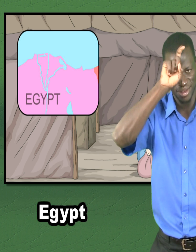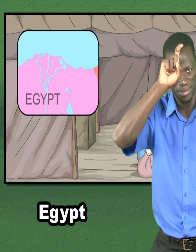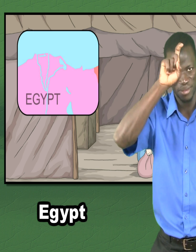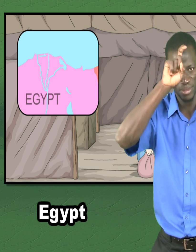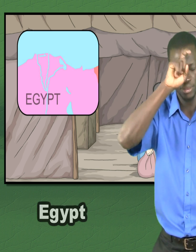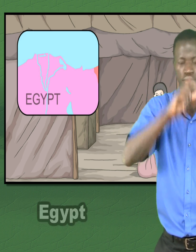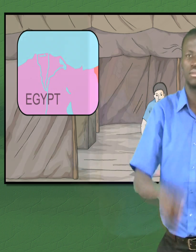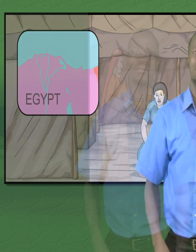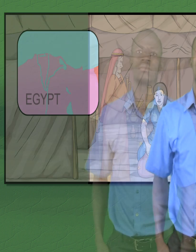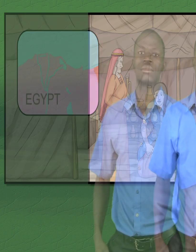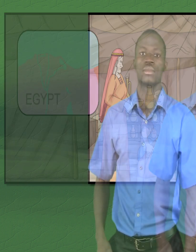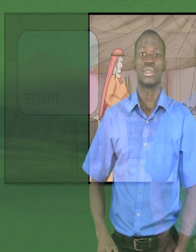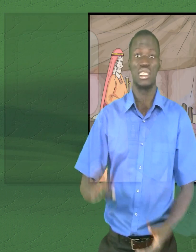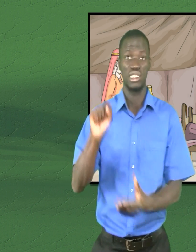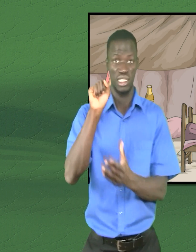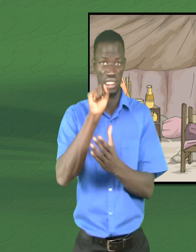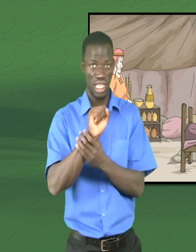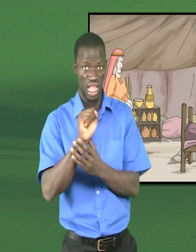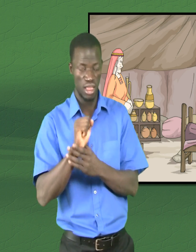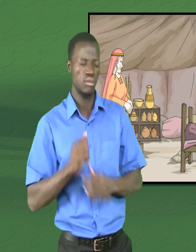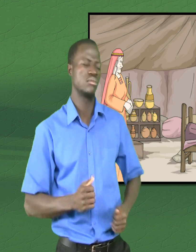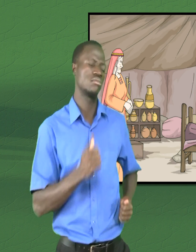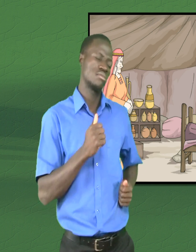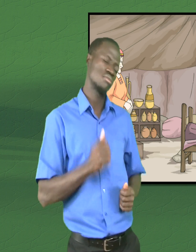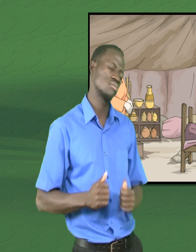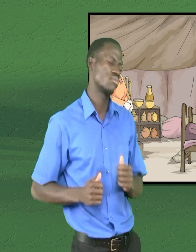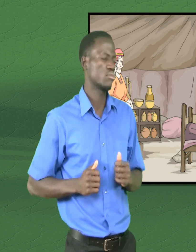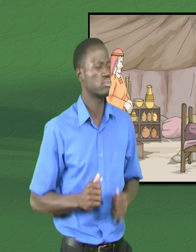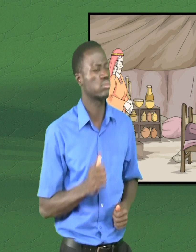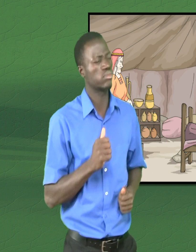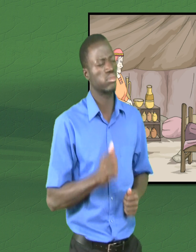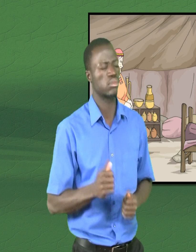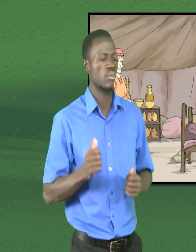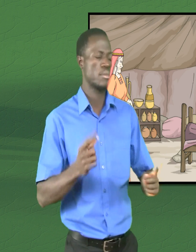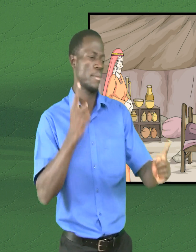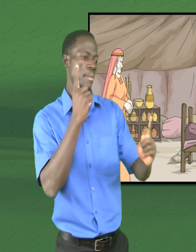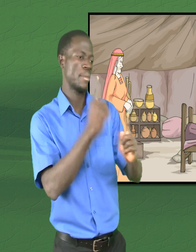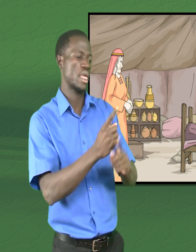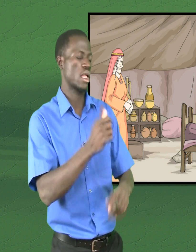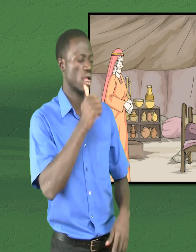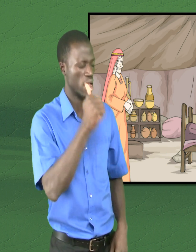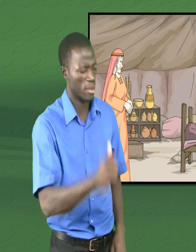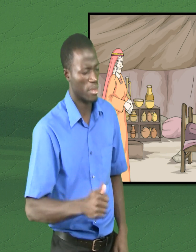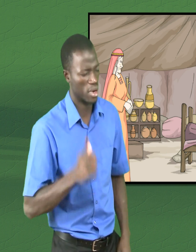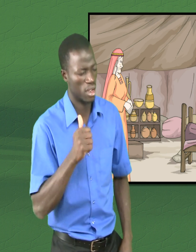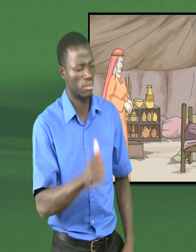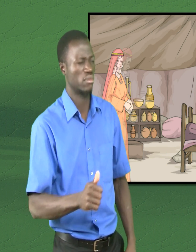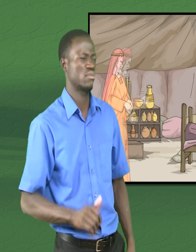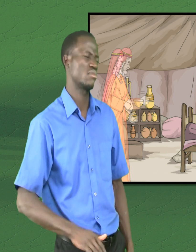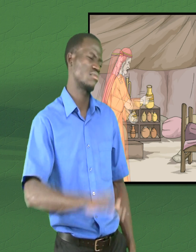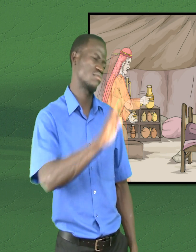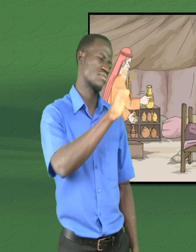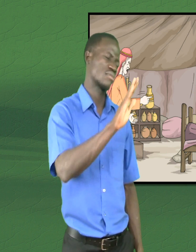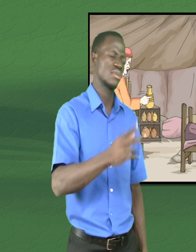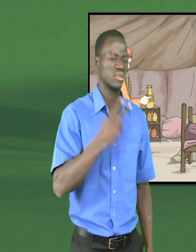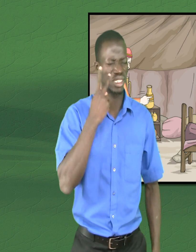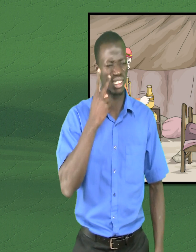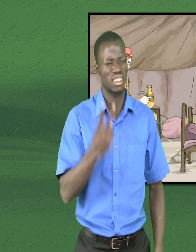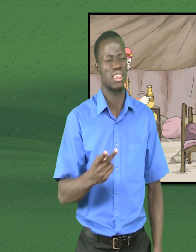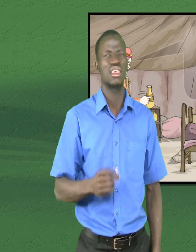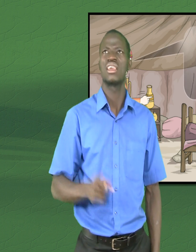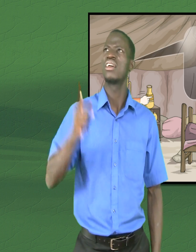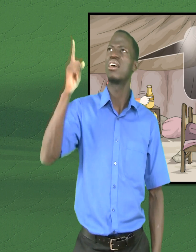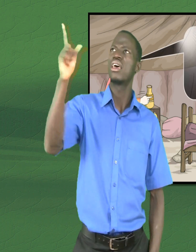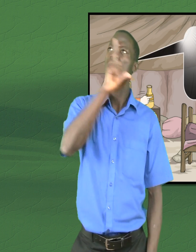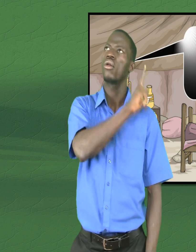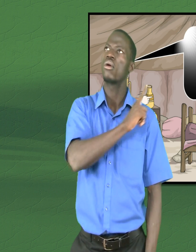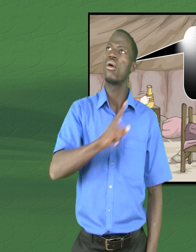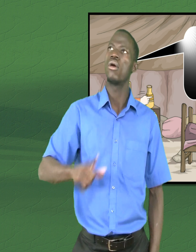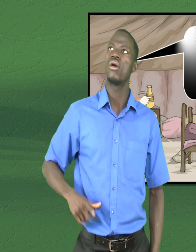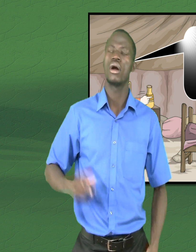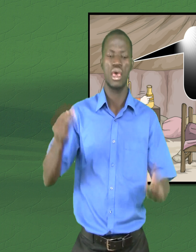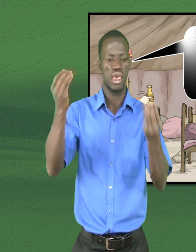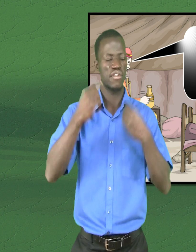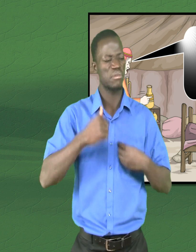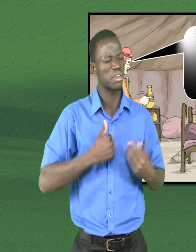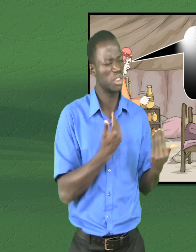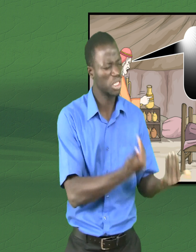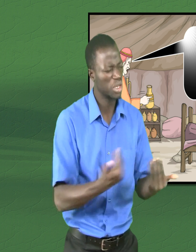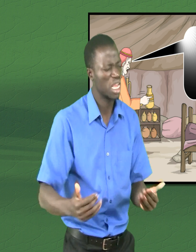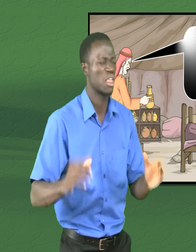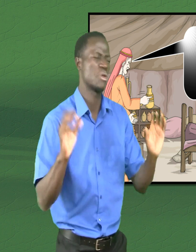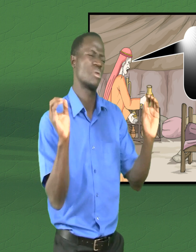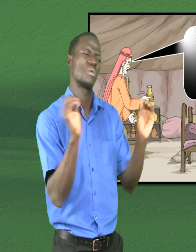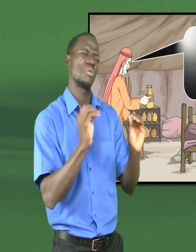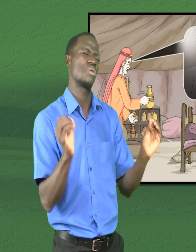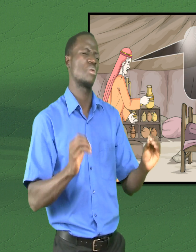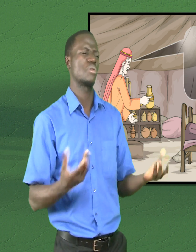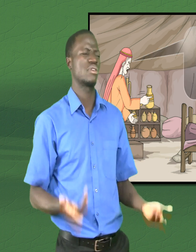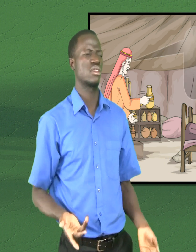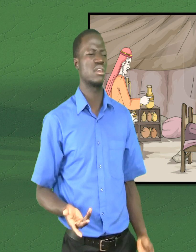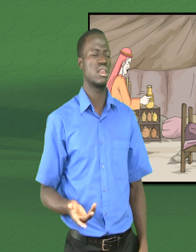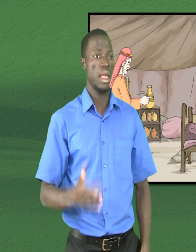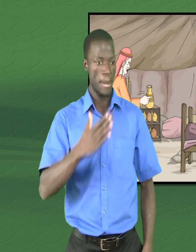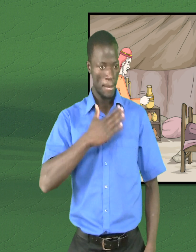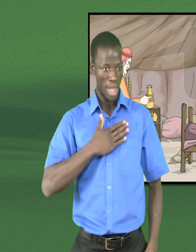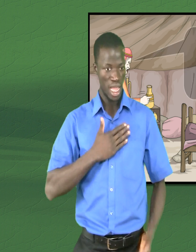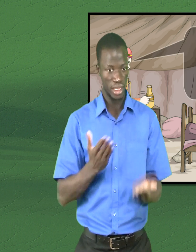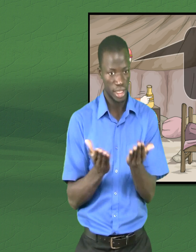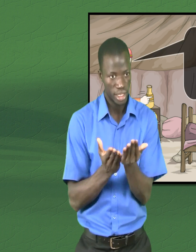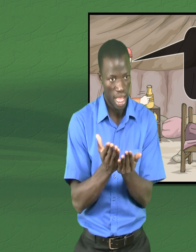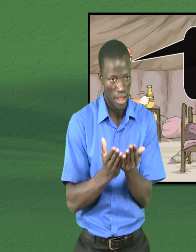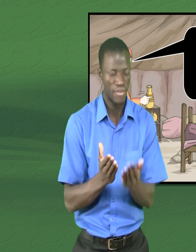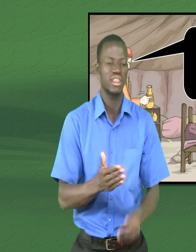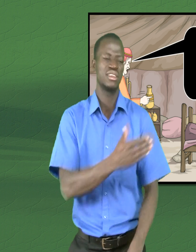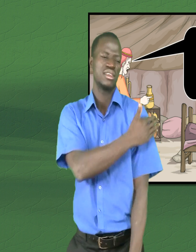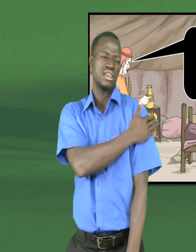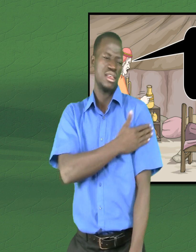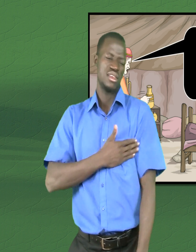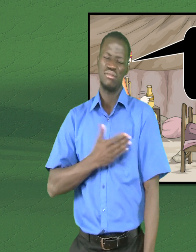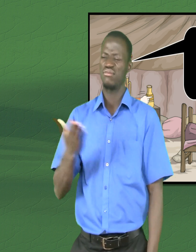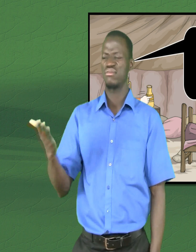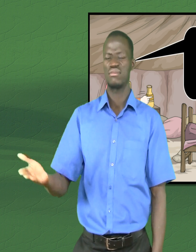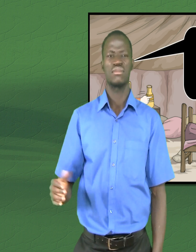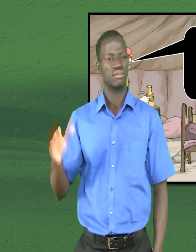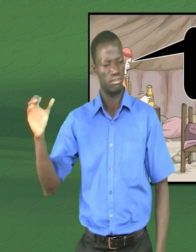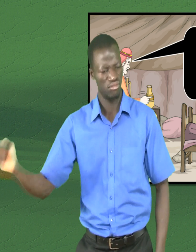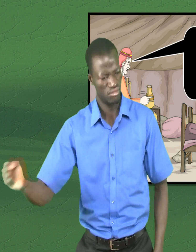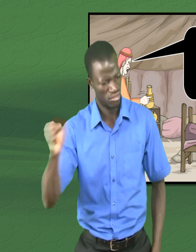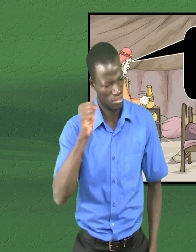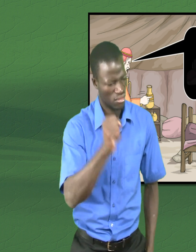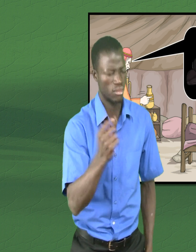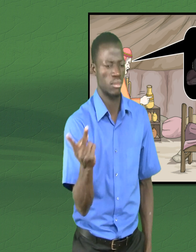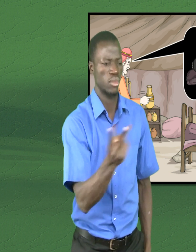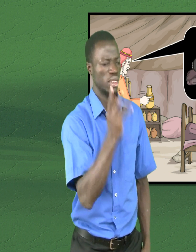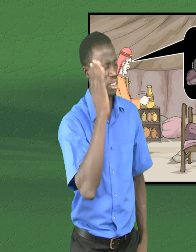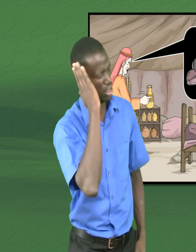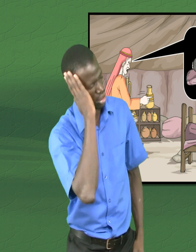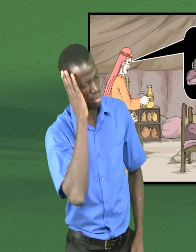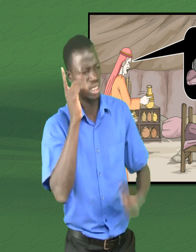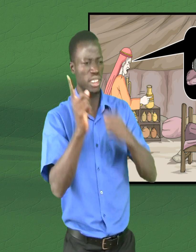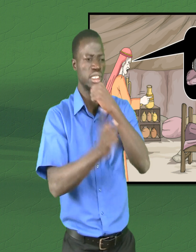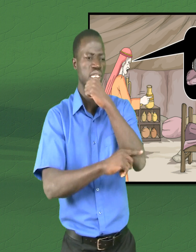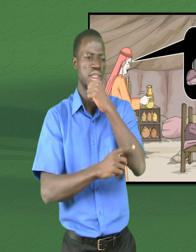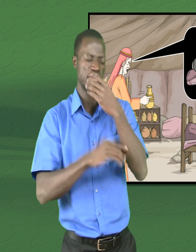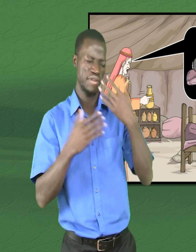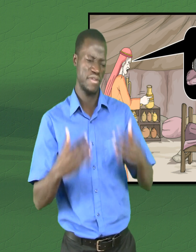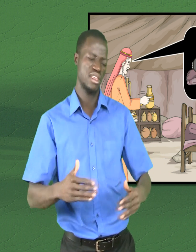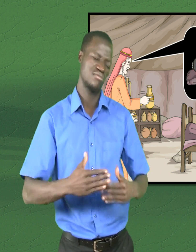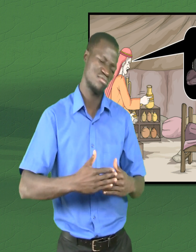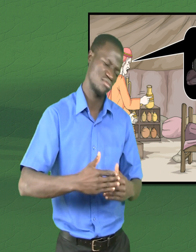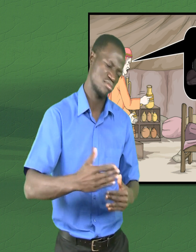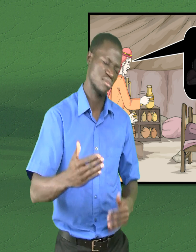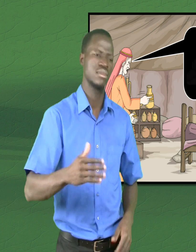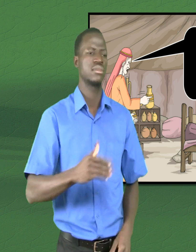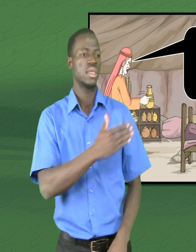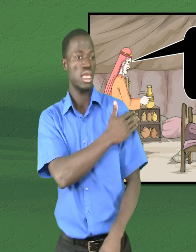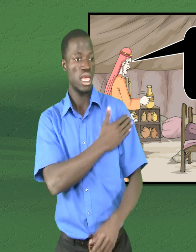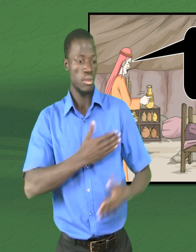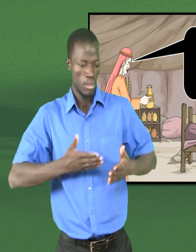So Sarai said to Abram, “Look now, the LORD has prevented me from bearing children. Please go to my maidservant;